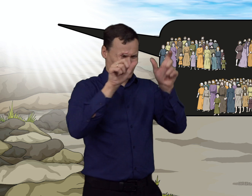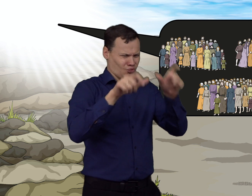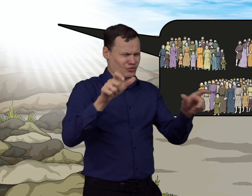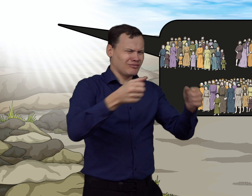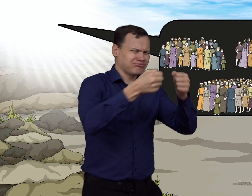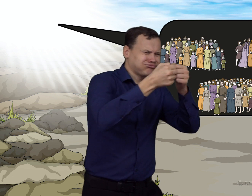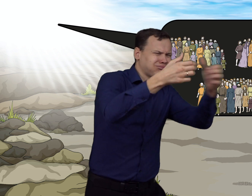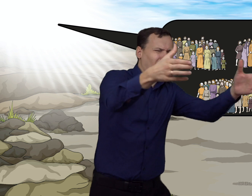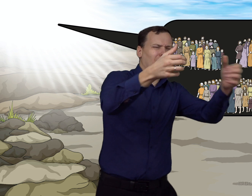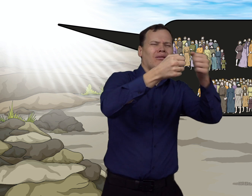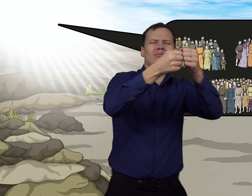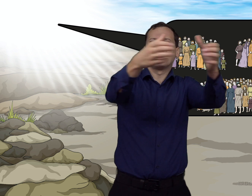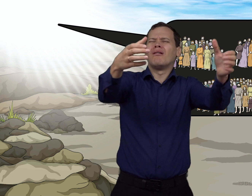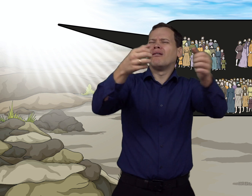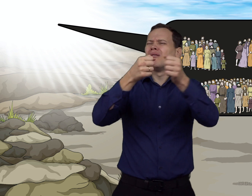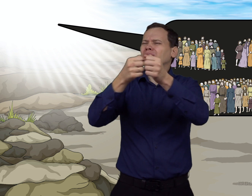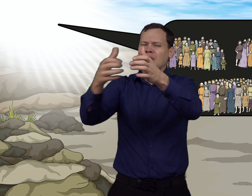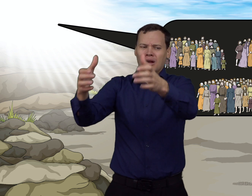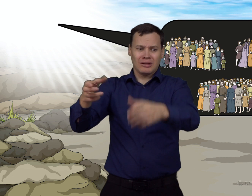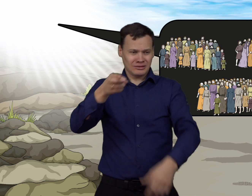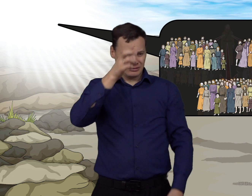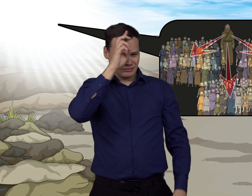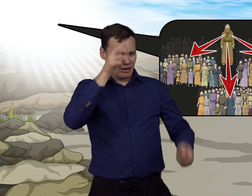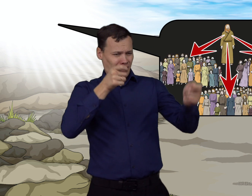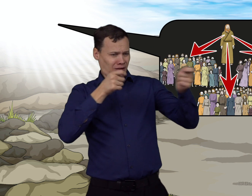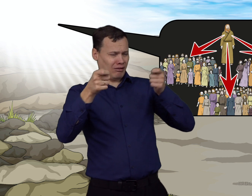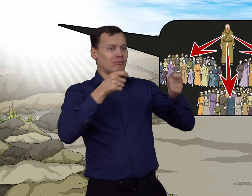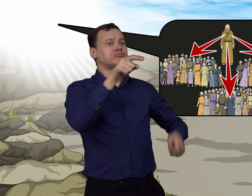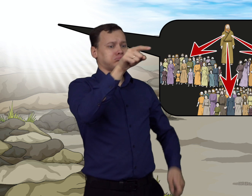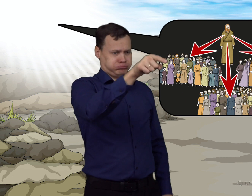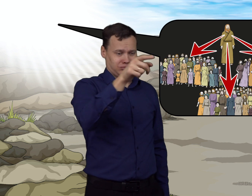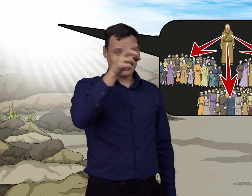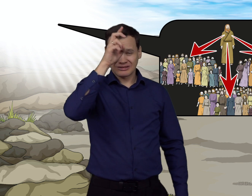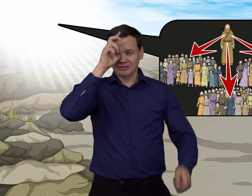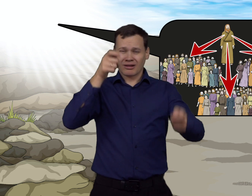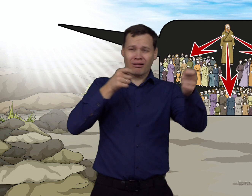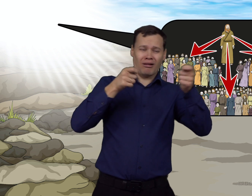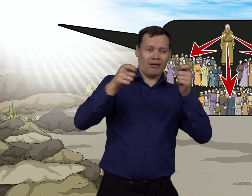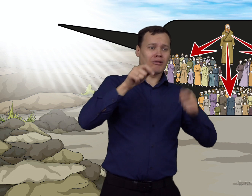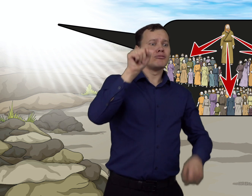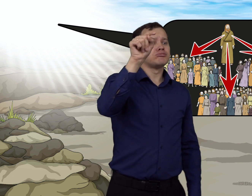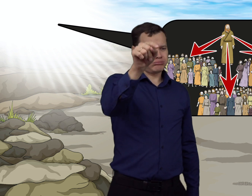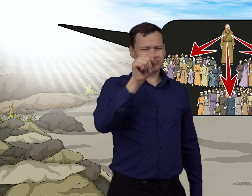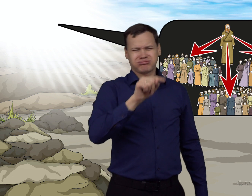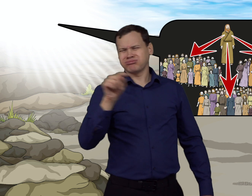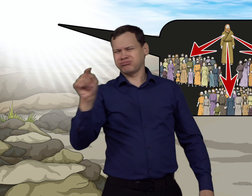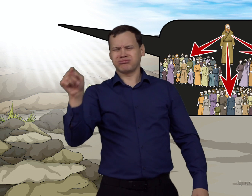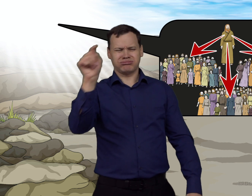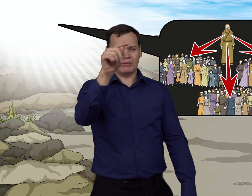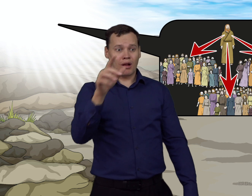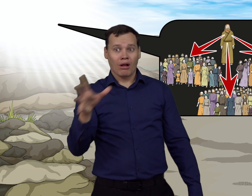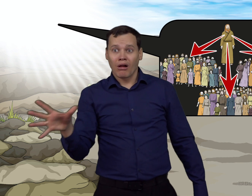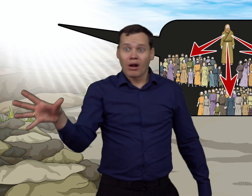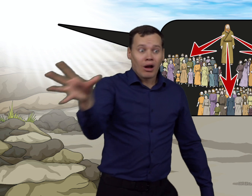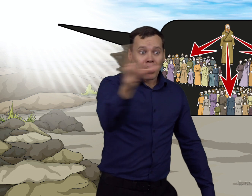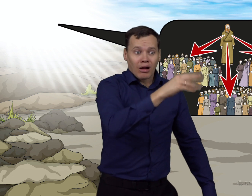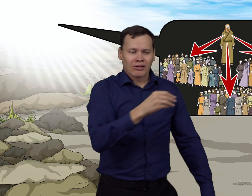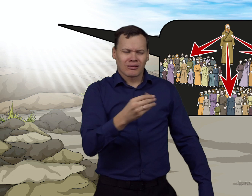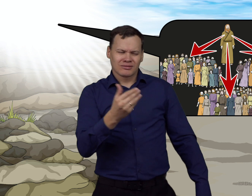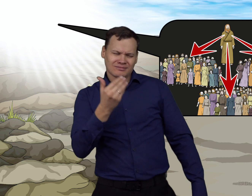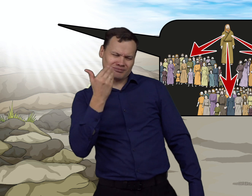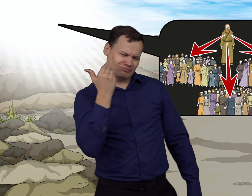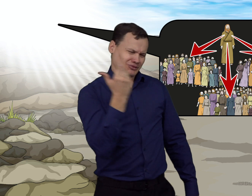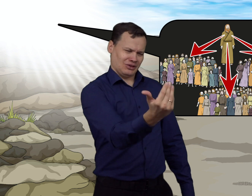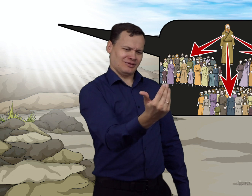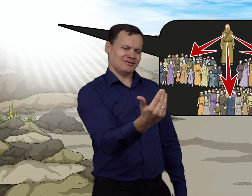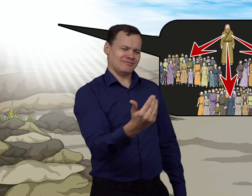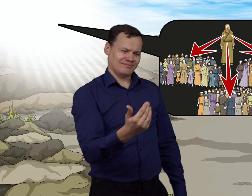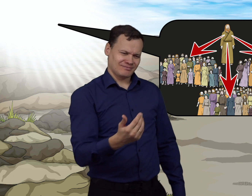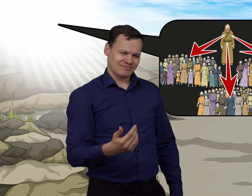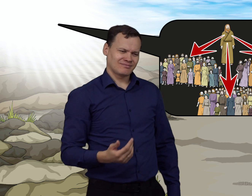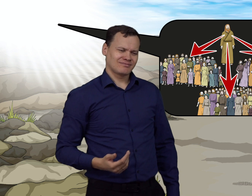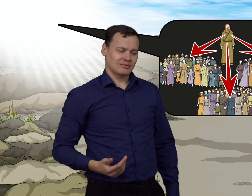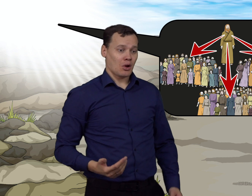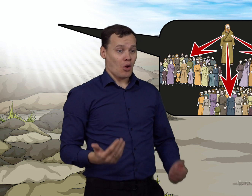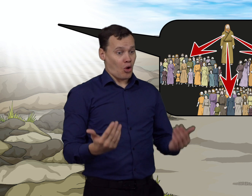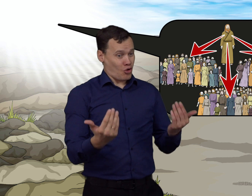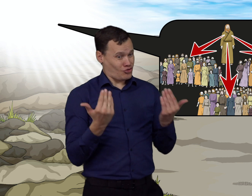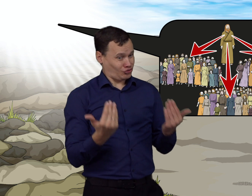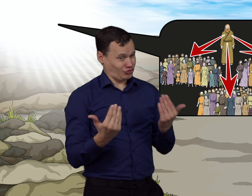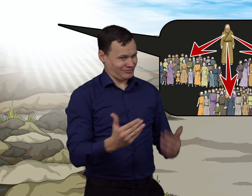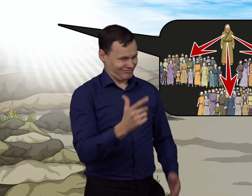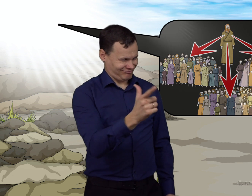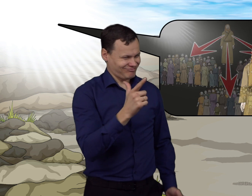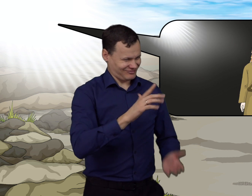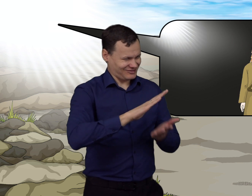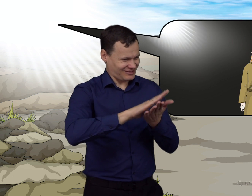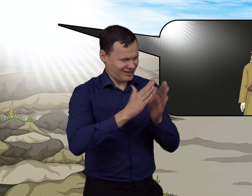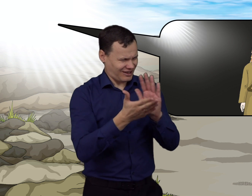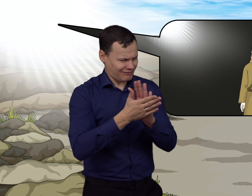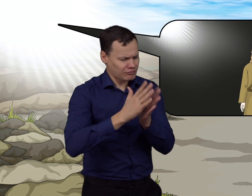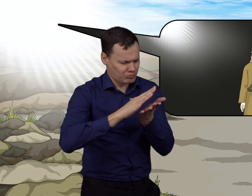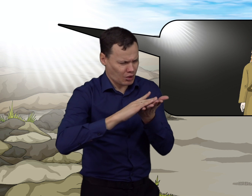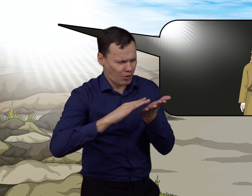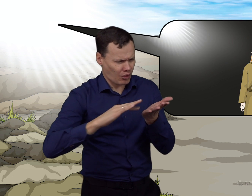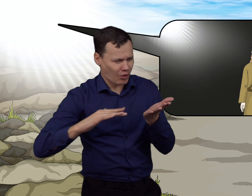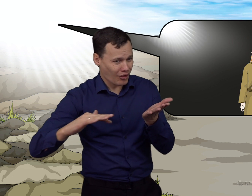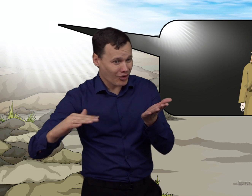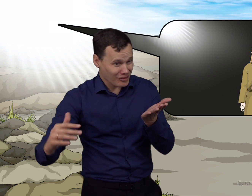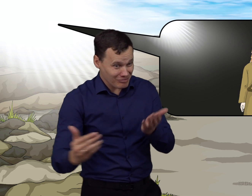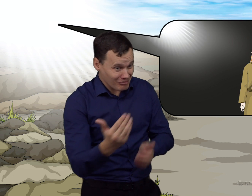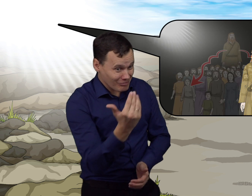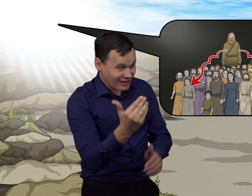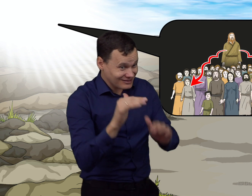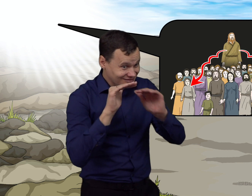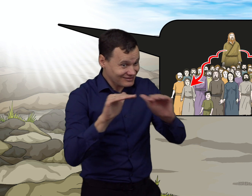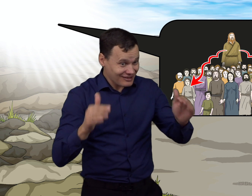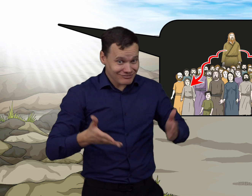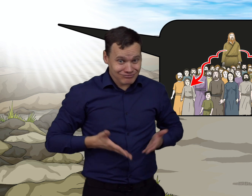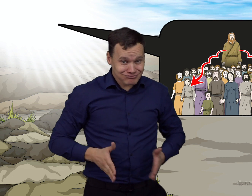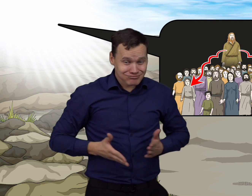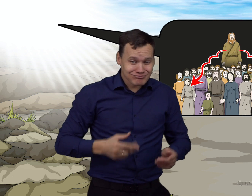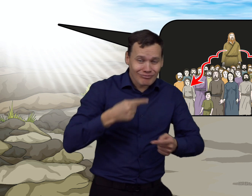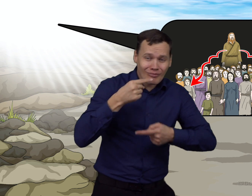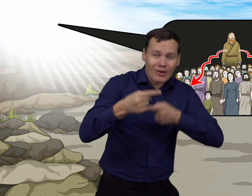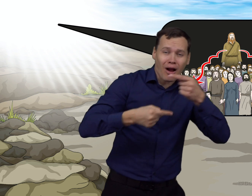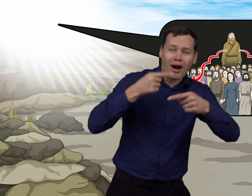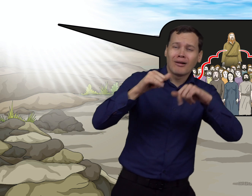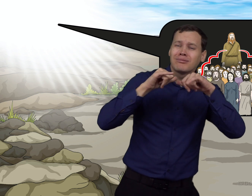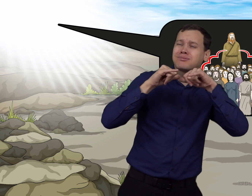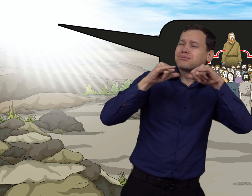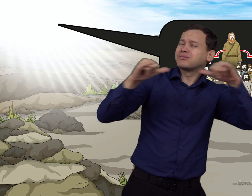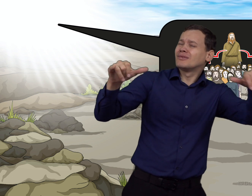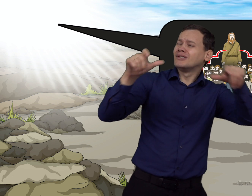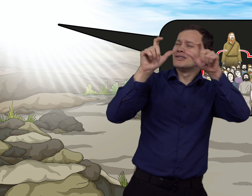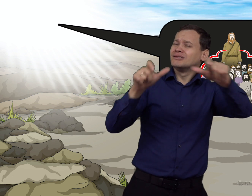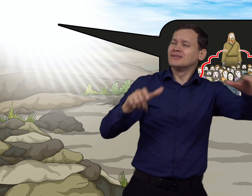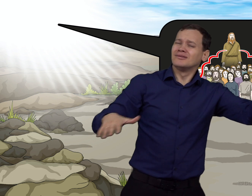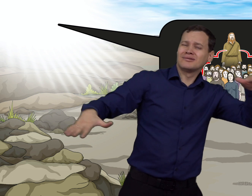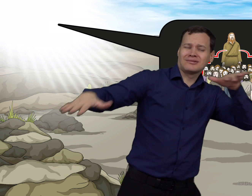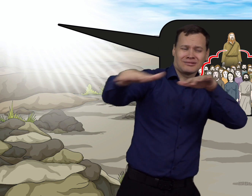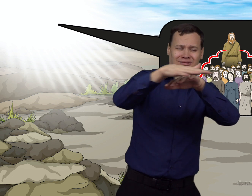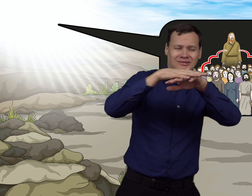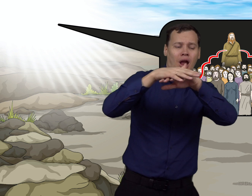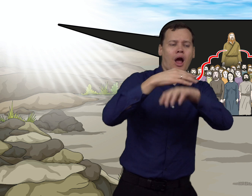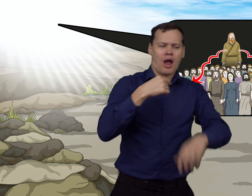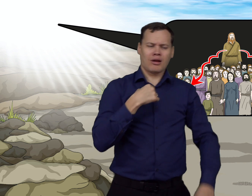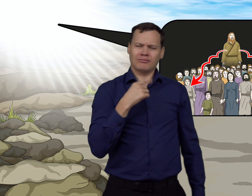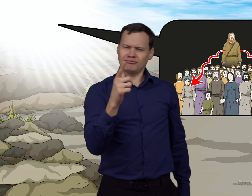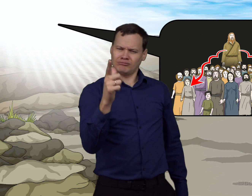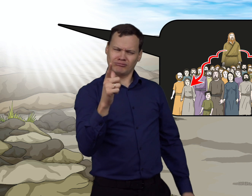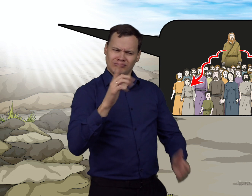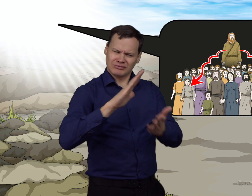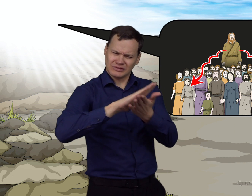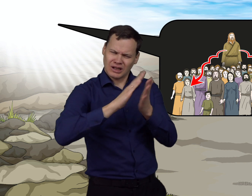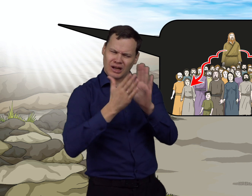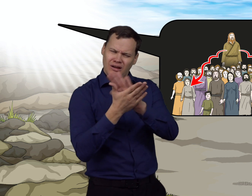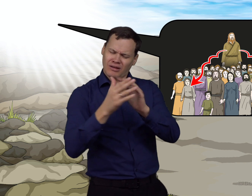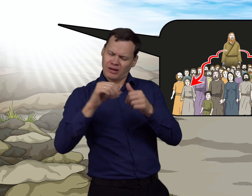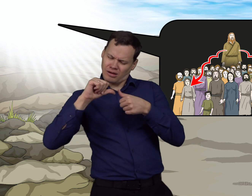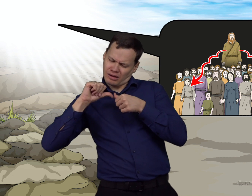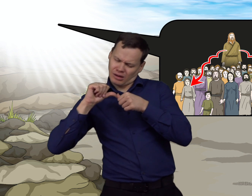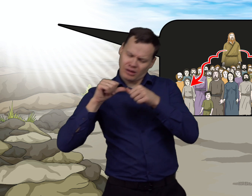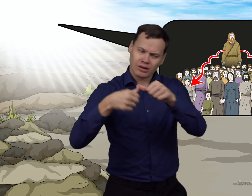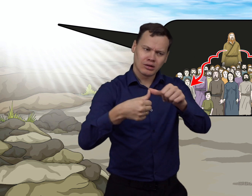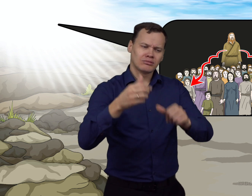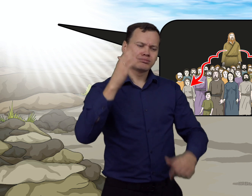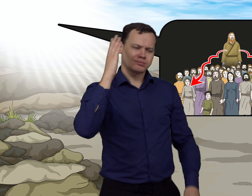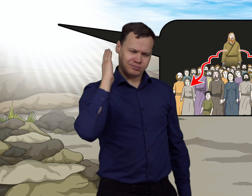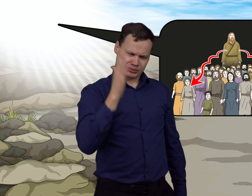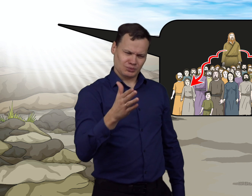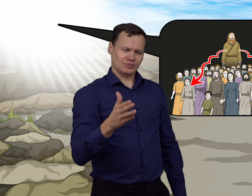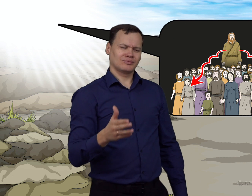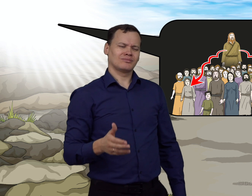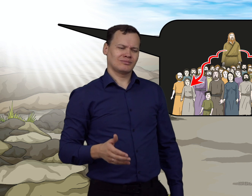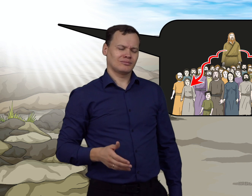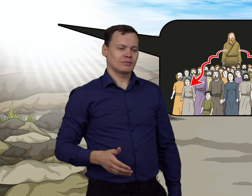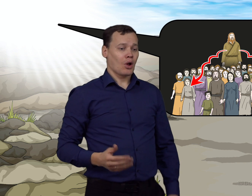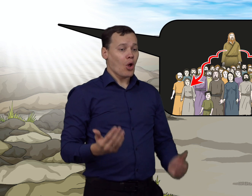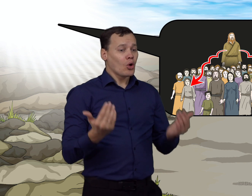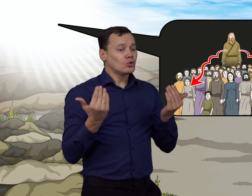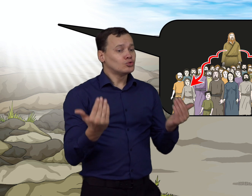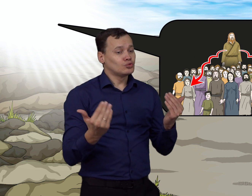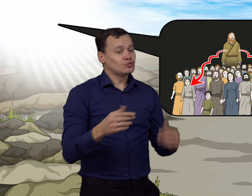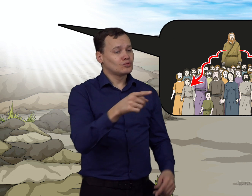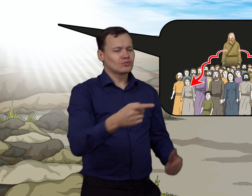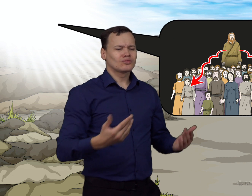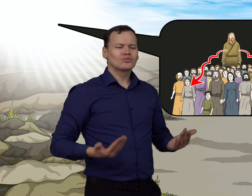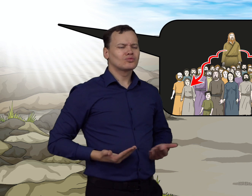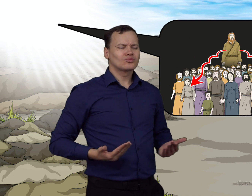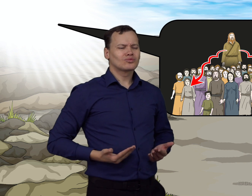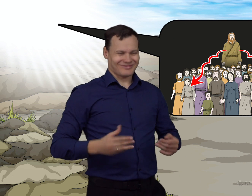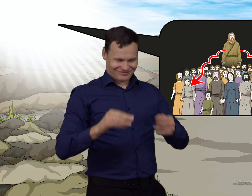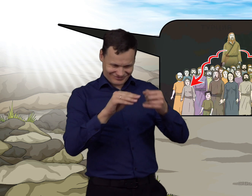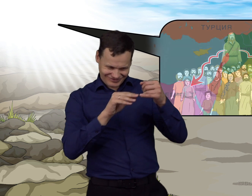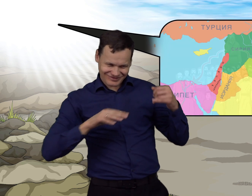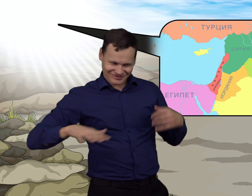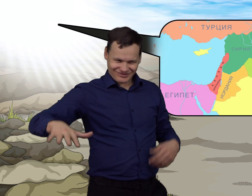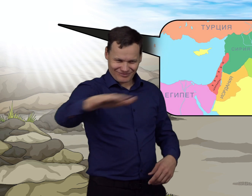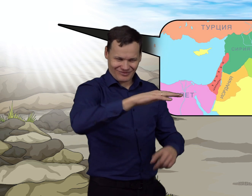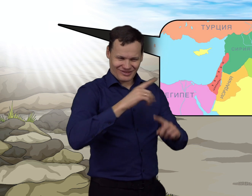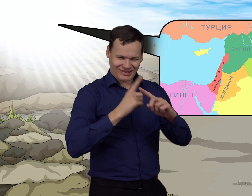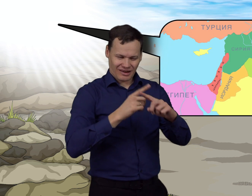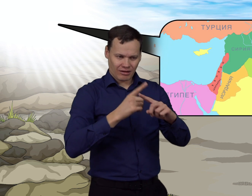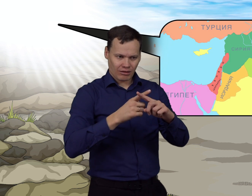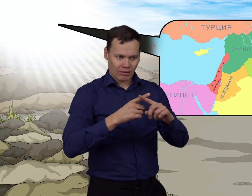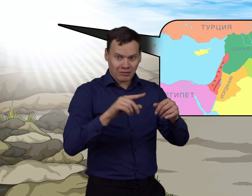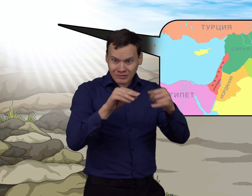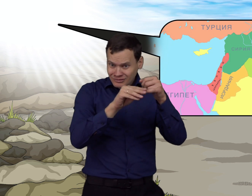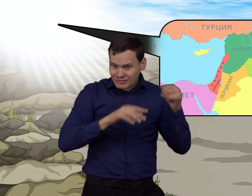I will establish My covenant as an everlasting covenant between Me and you and your descendants after you, to be your God and the God of your descendants after you.